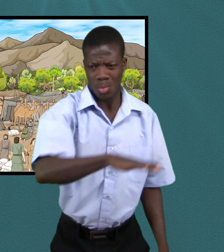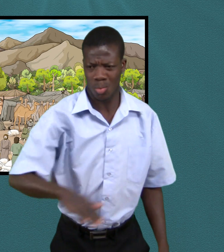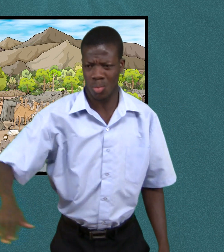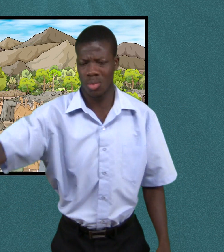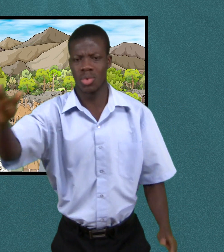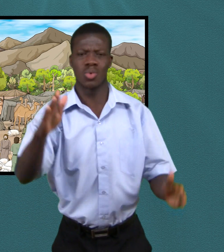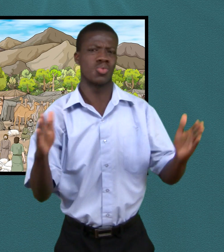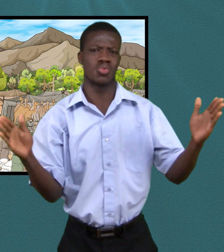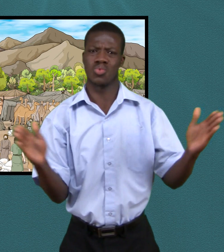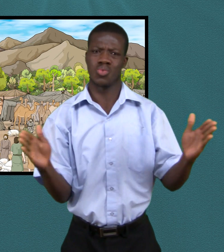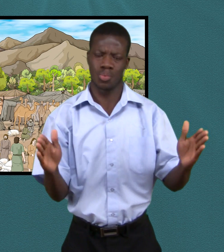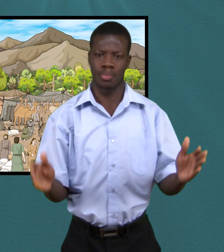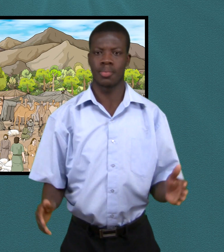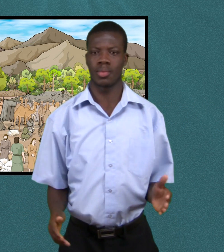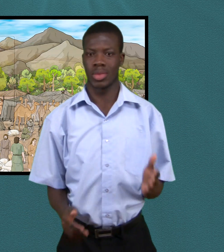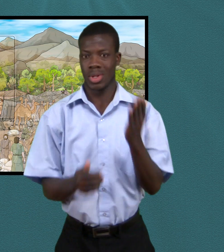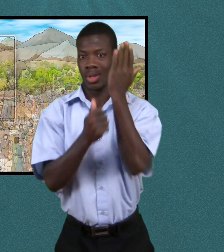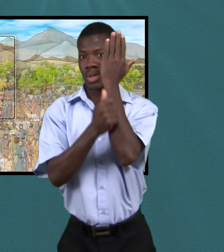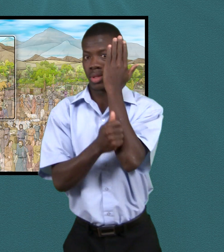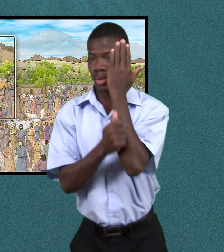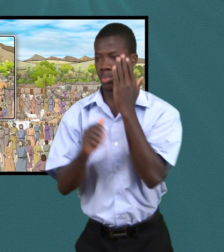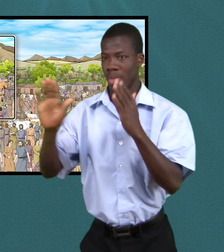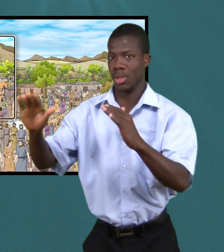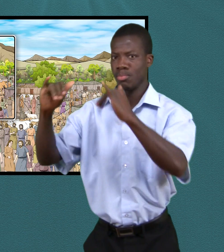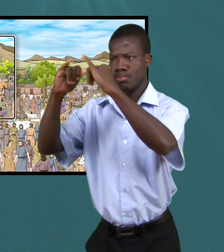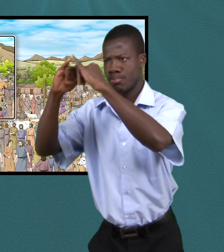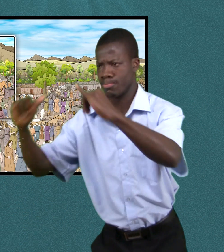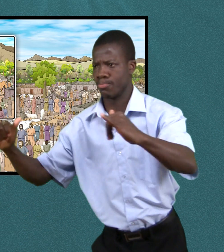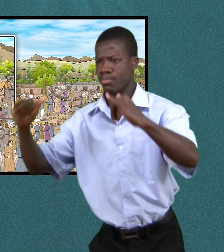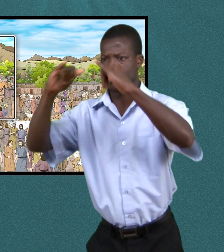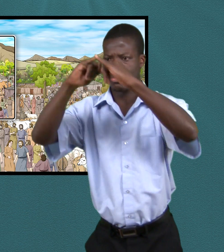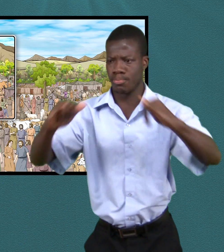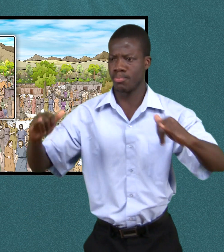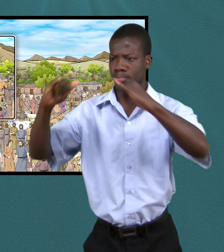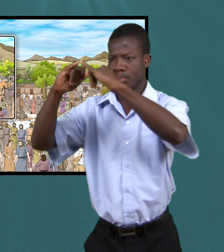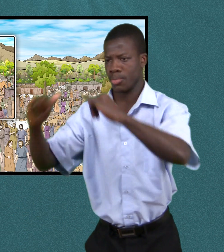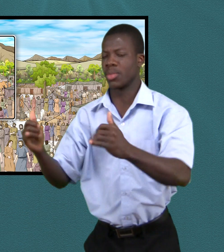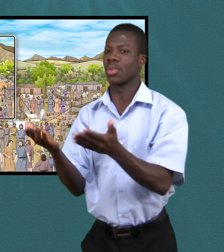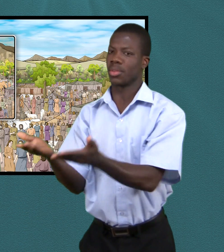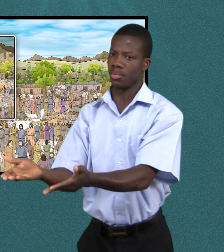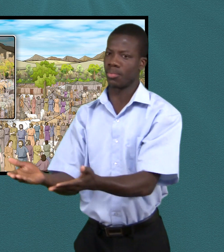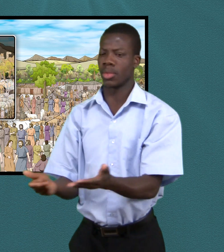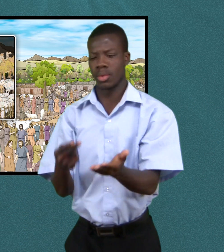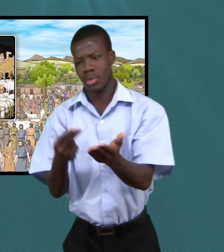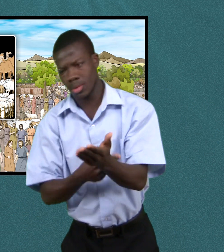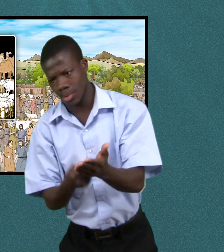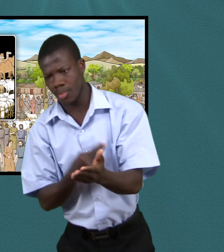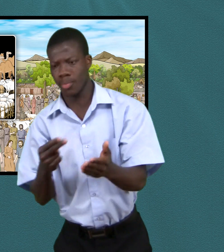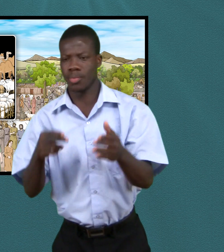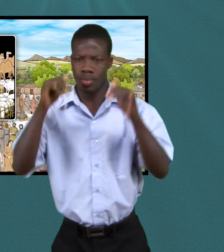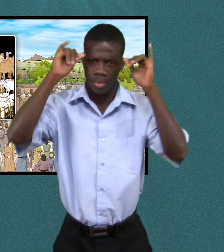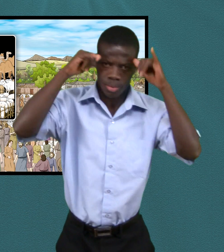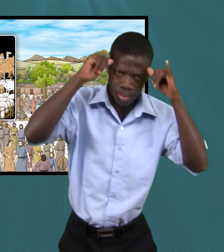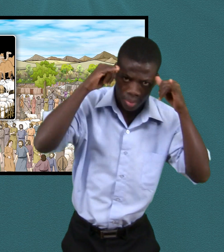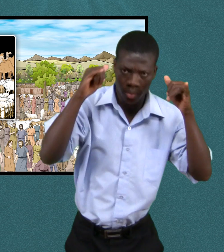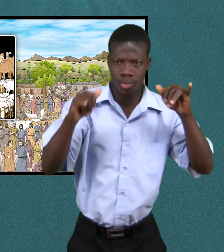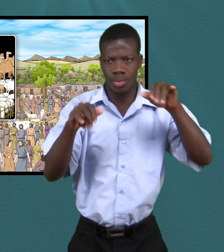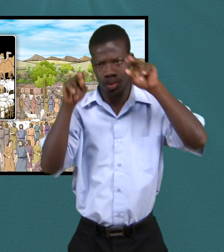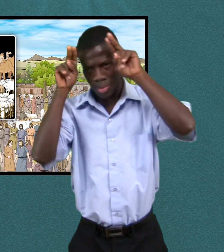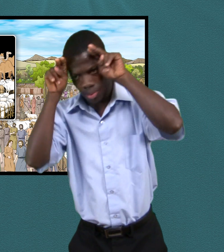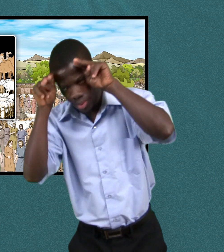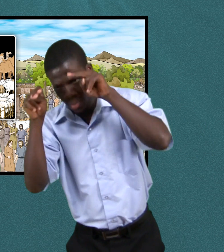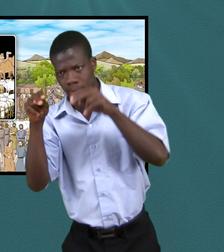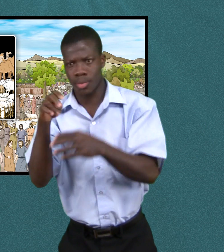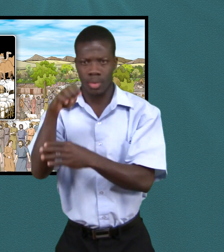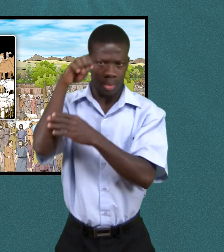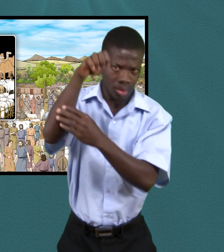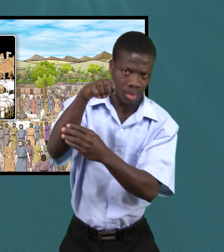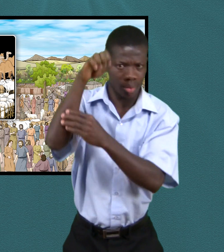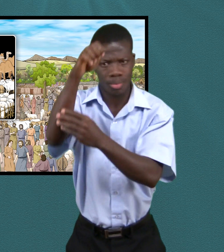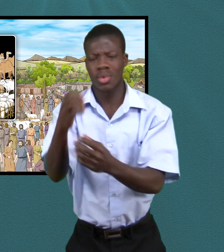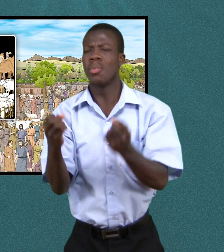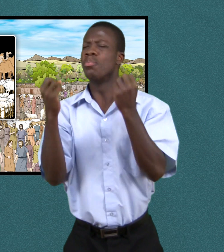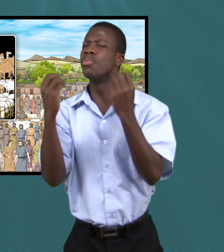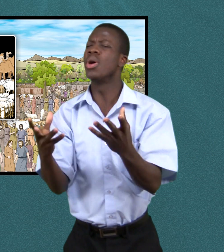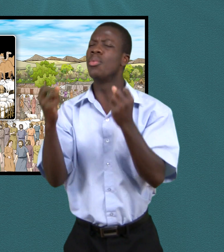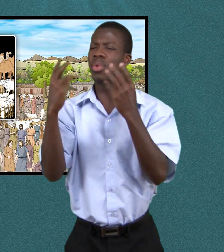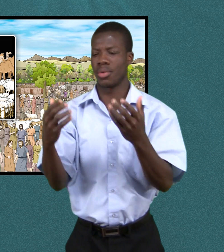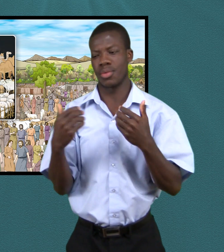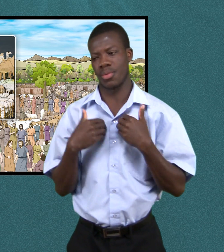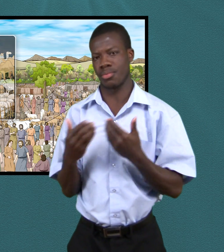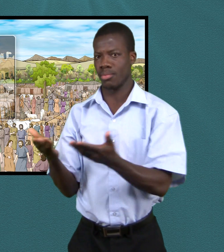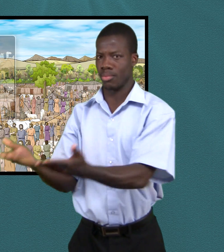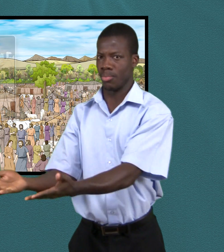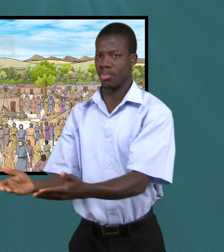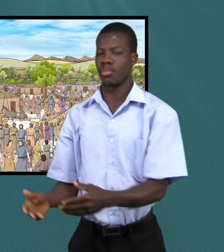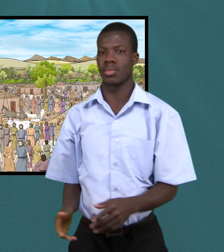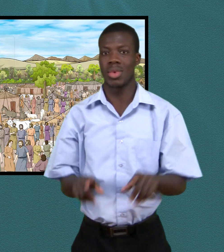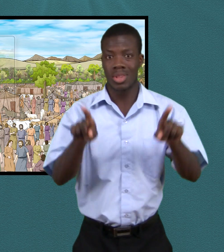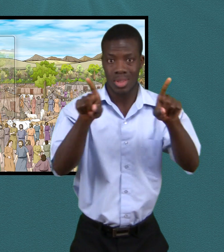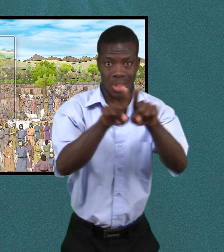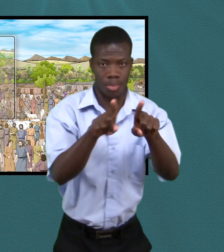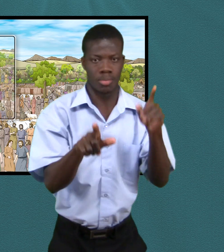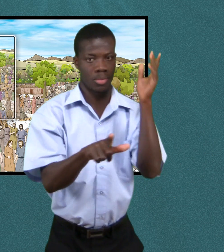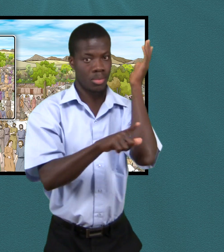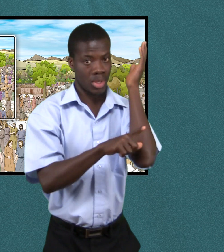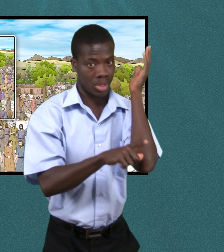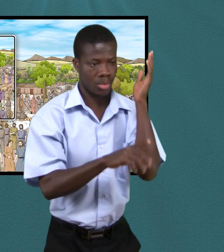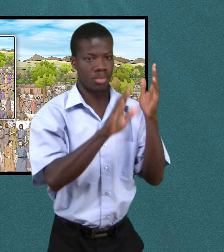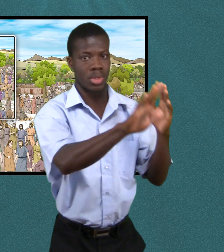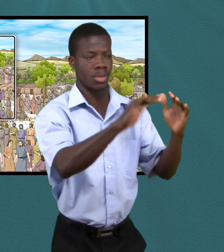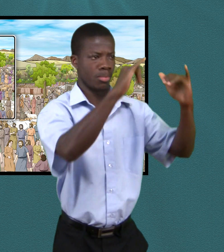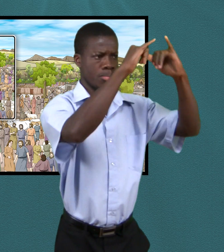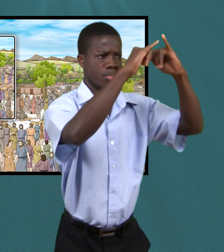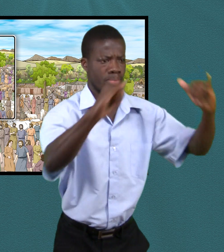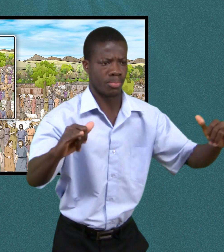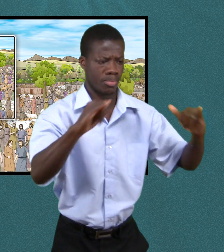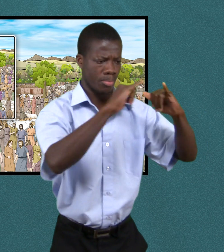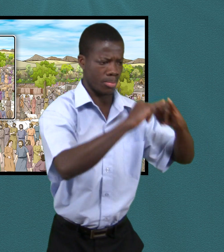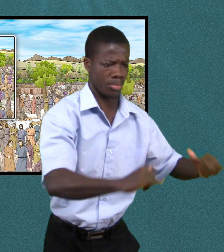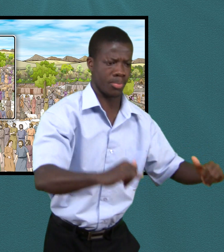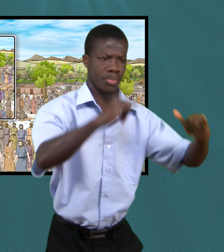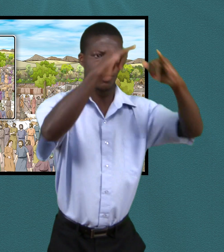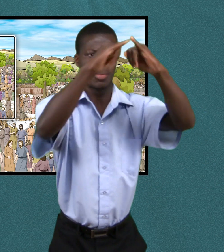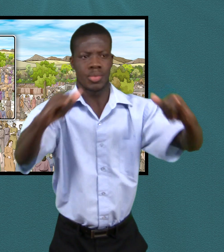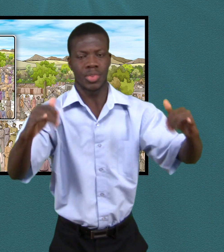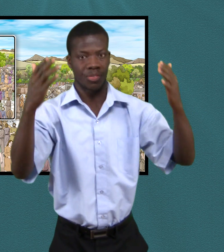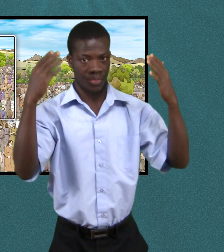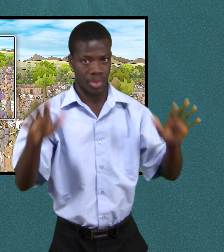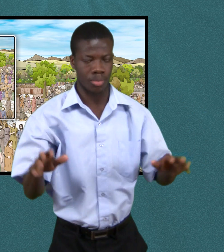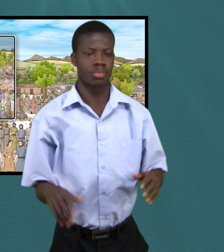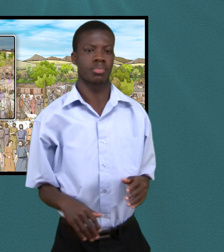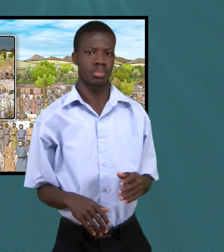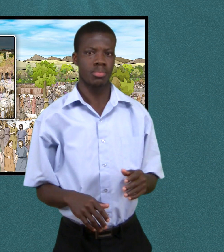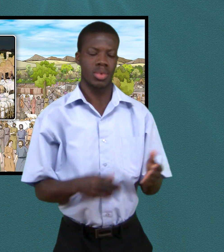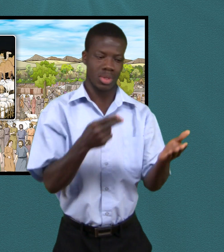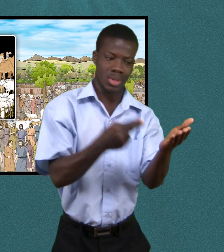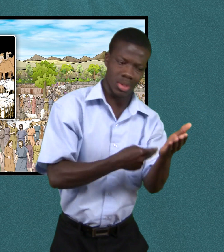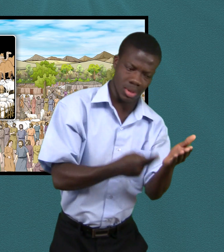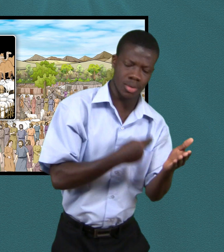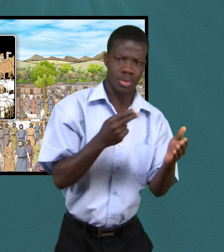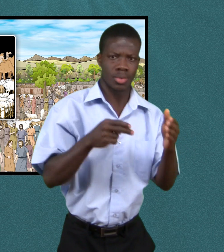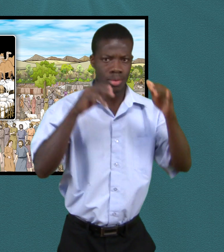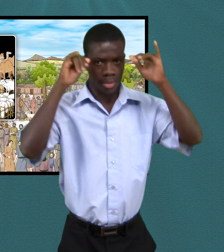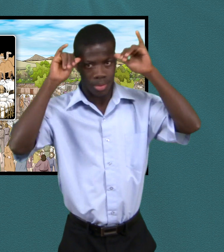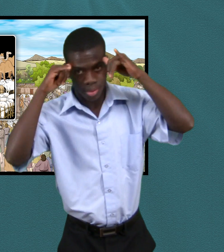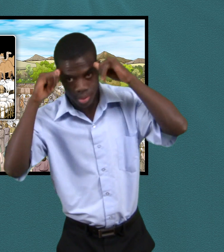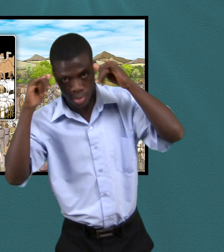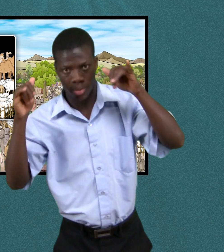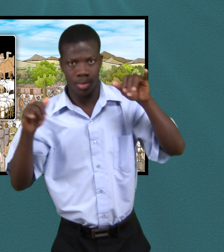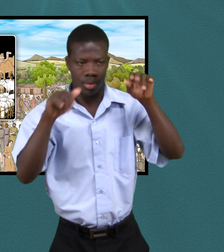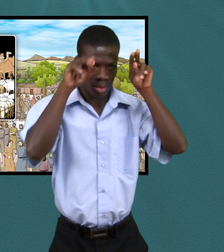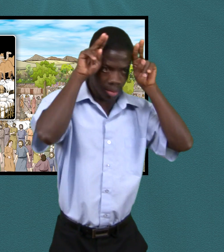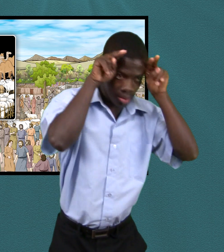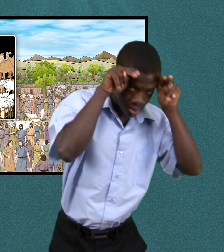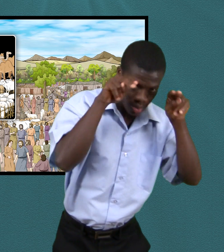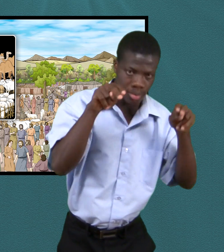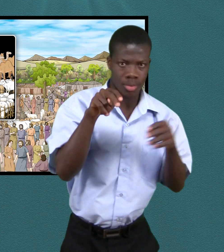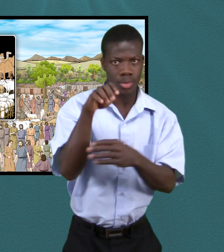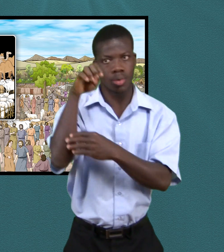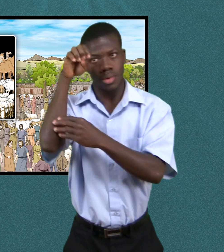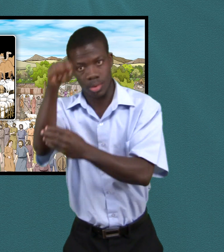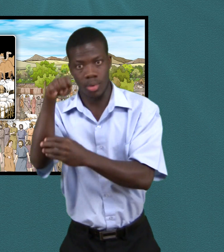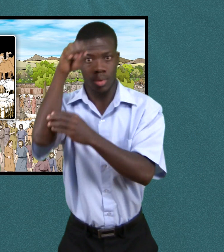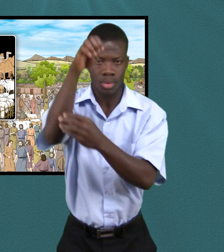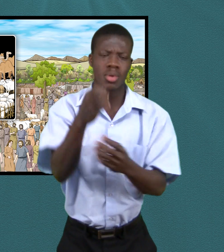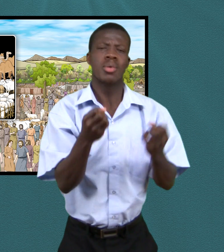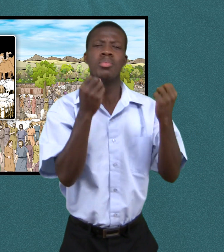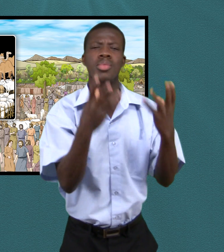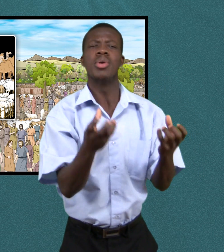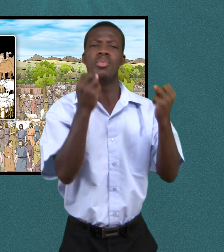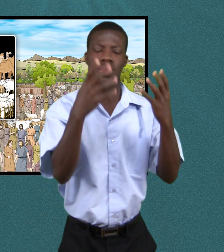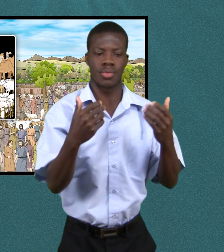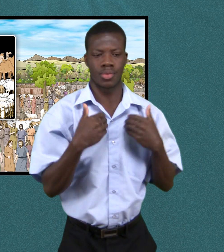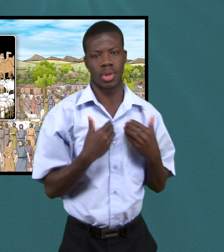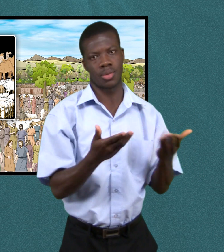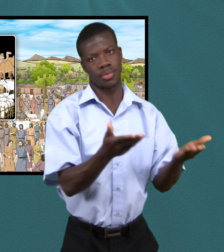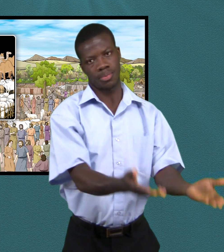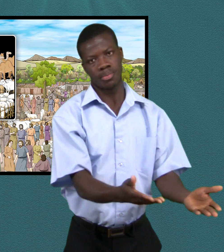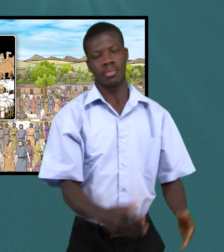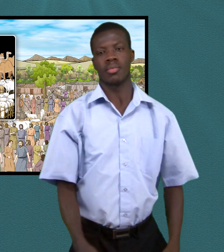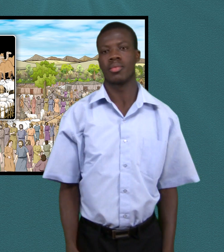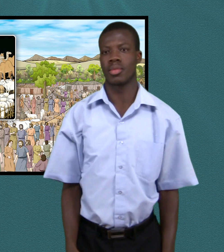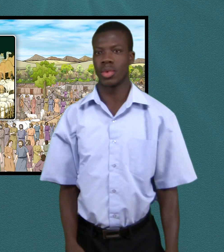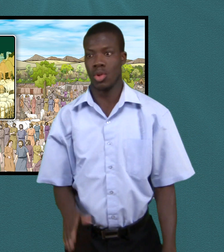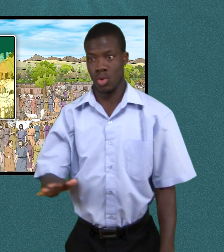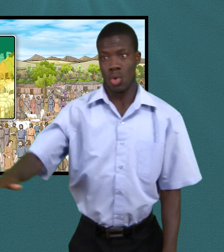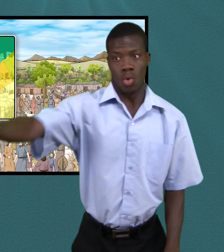Now Lot, who was traveling with Abram, also had flocks and herds and tents.